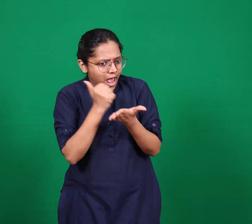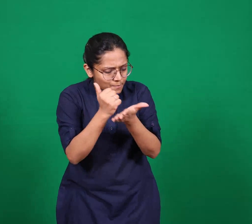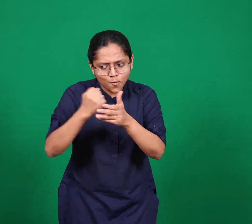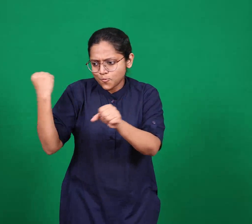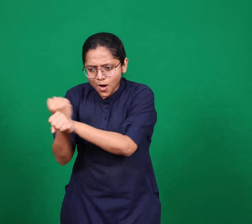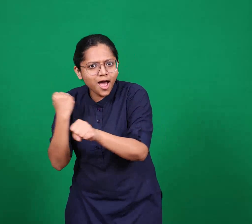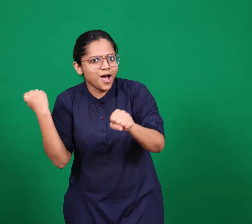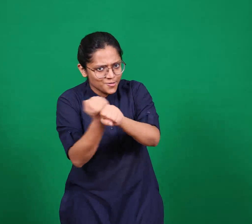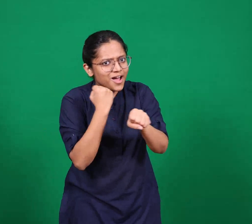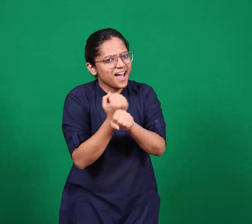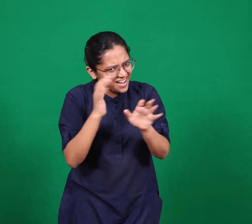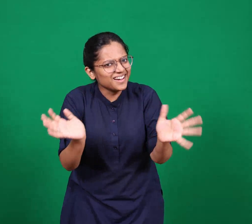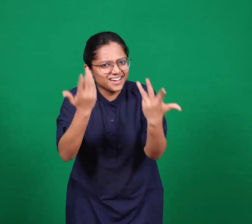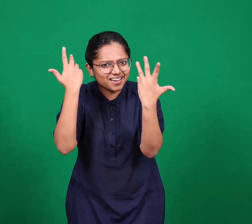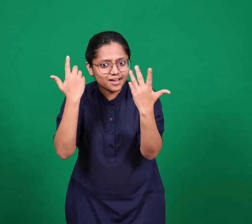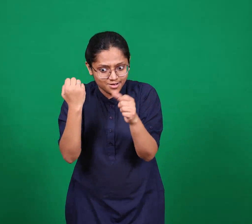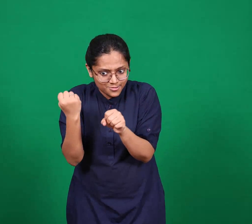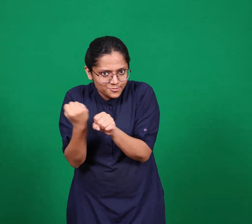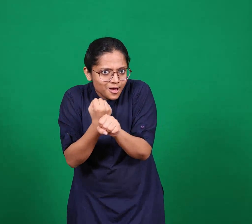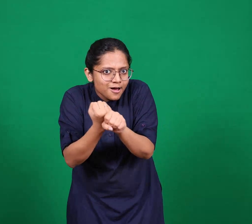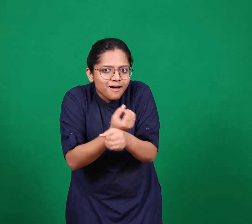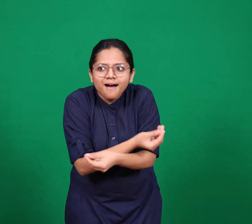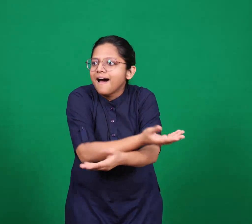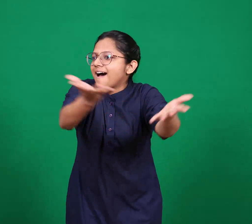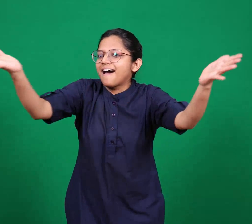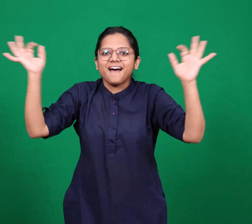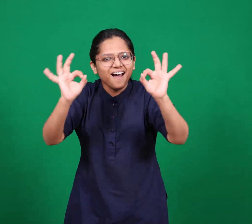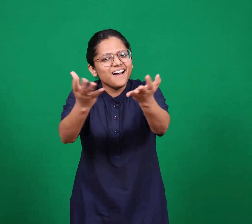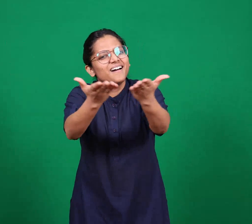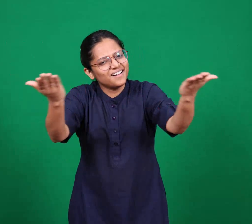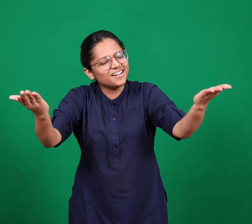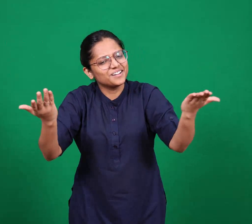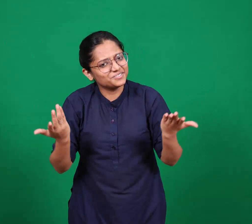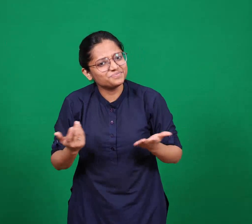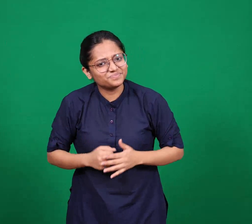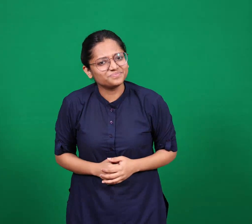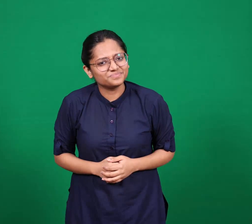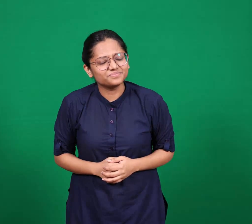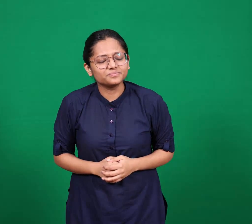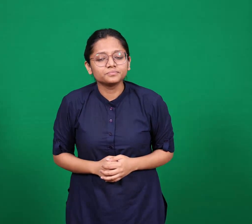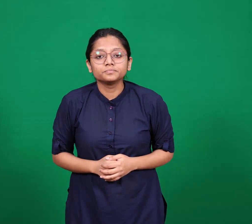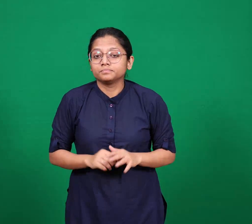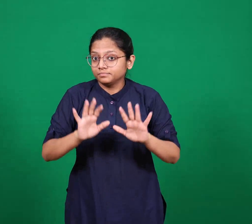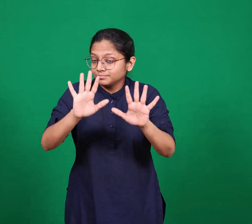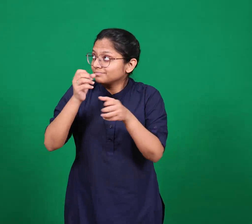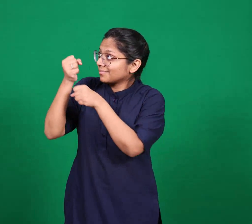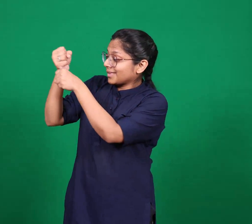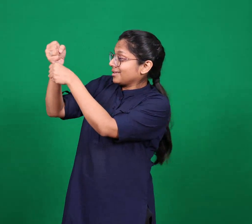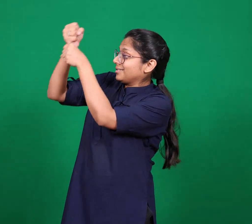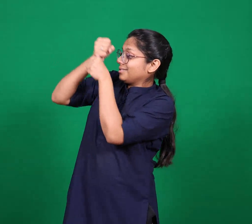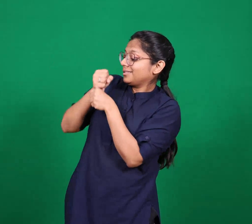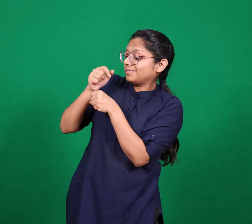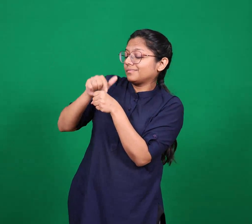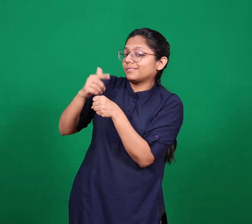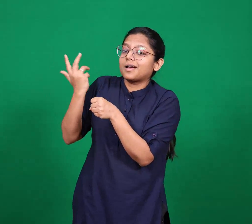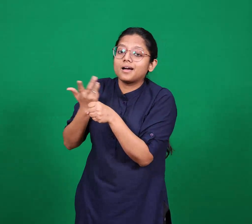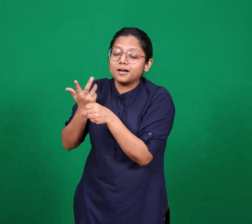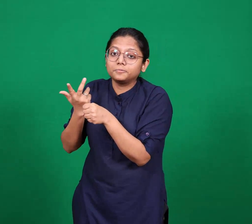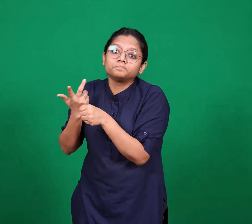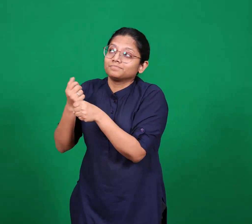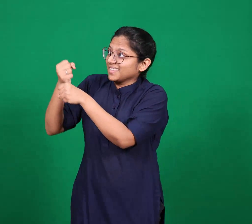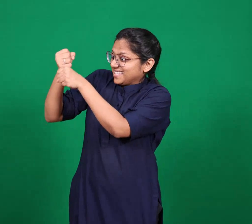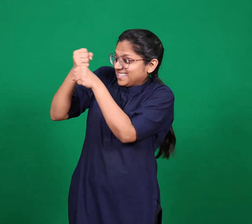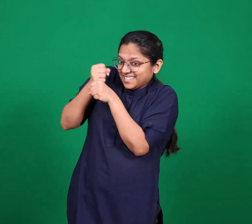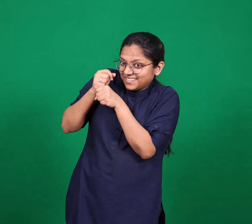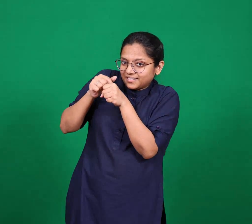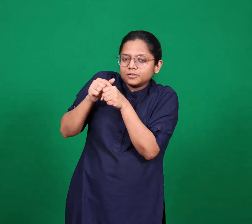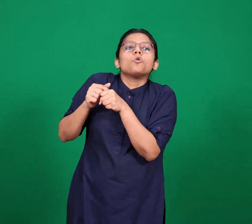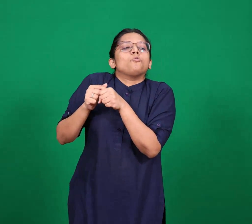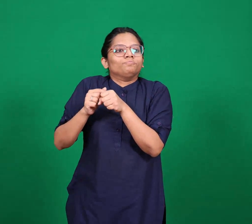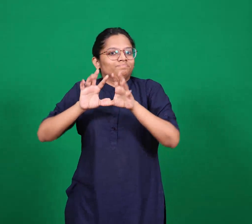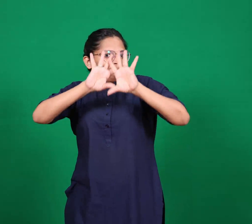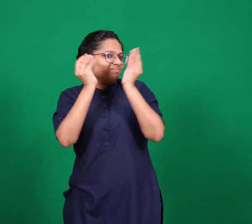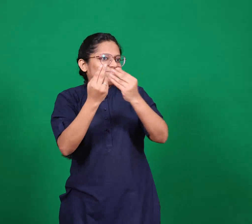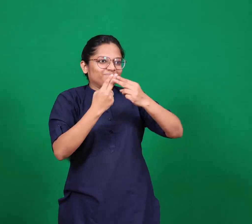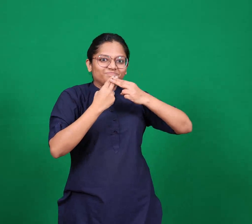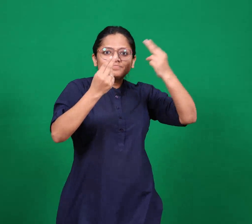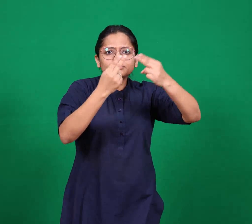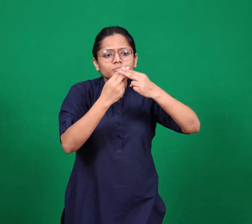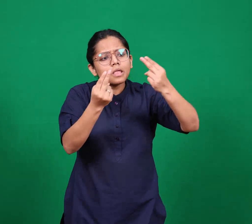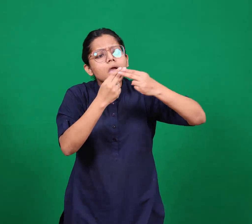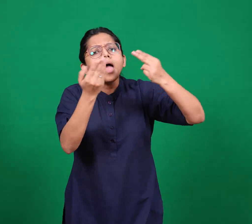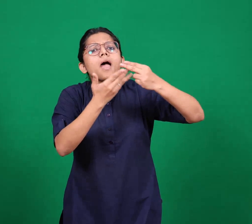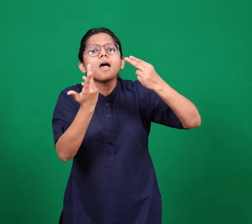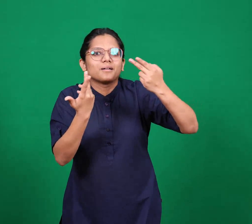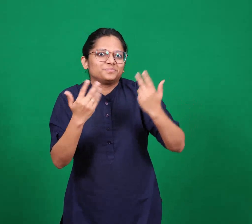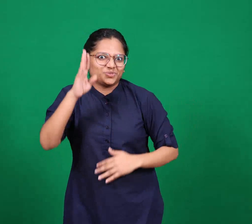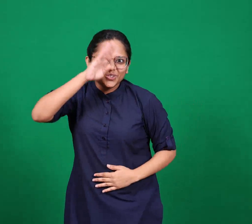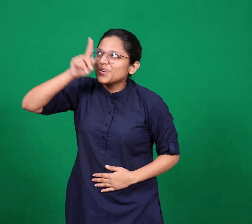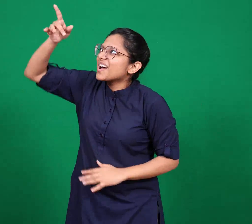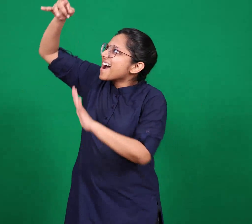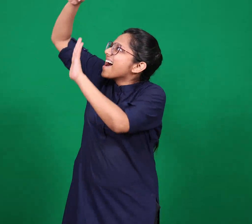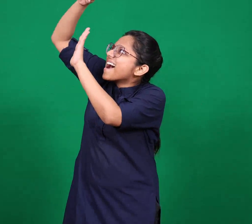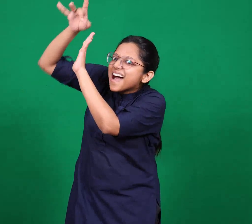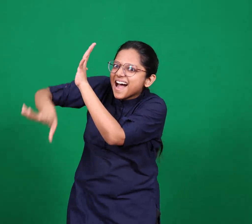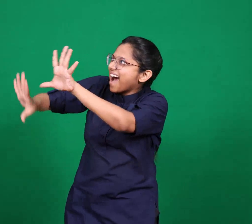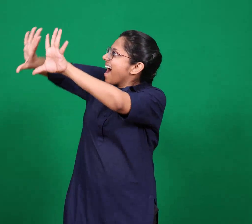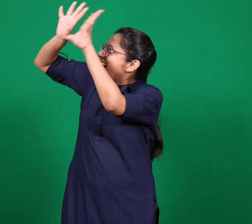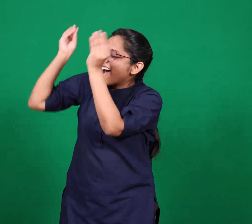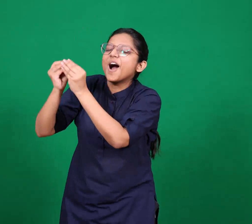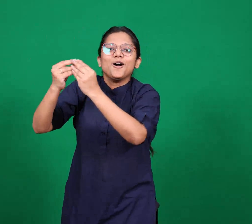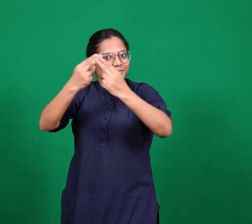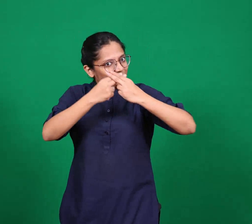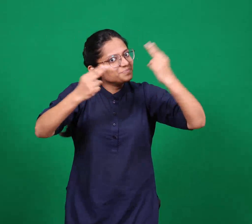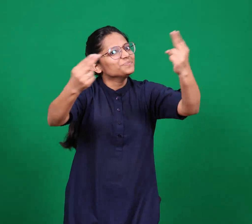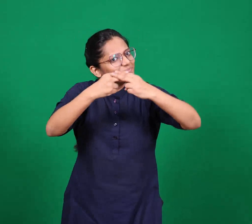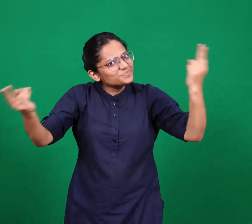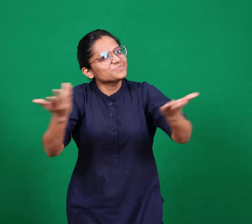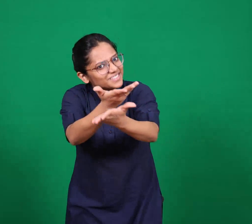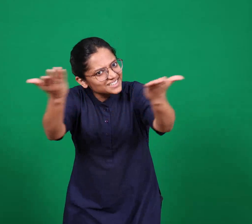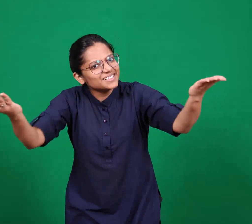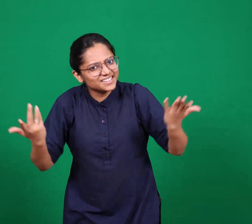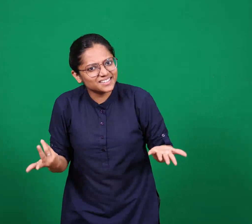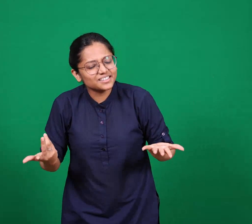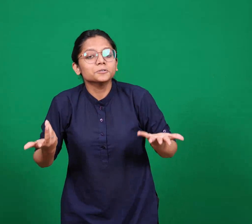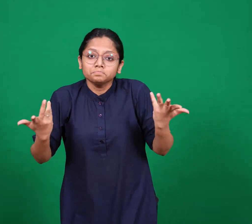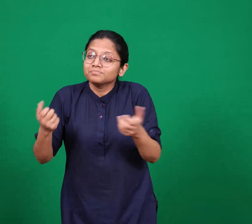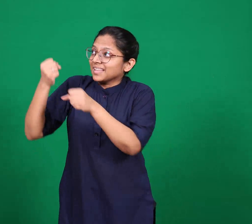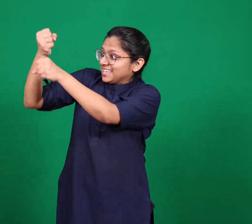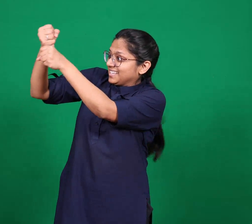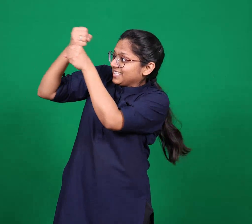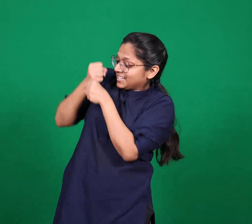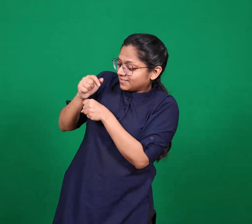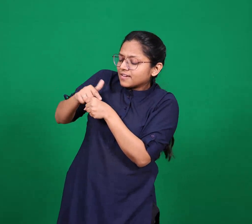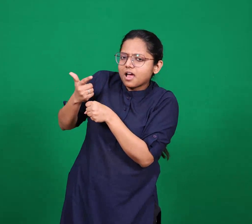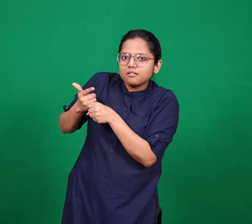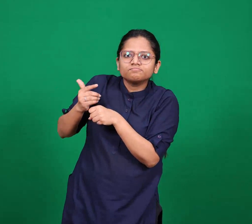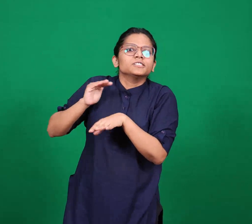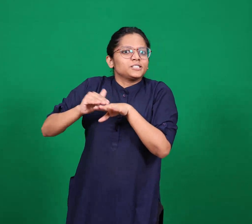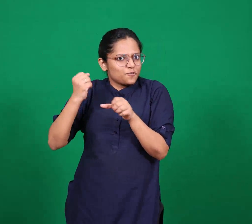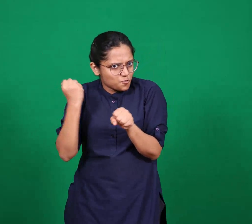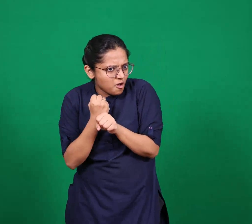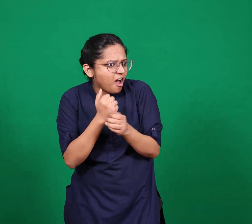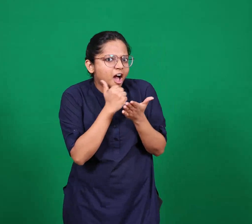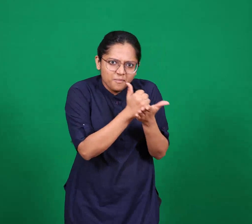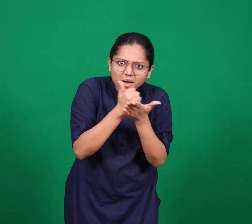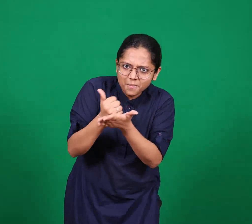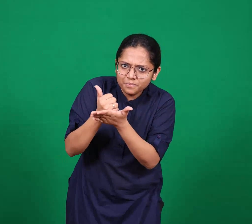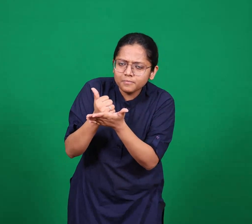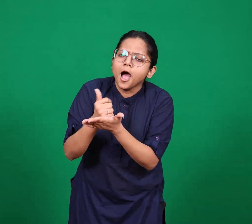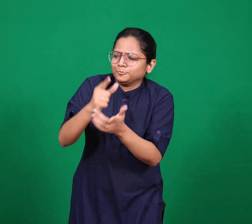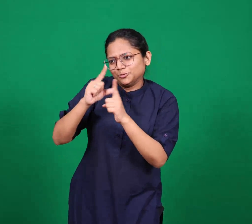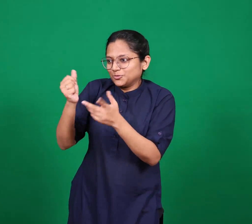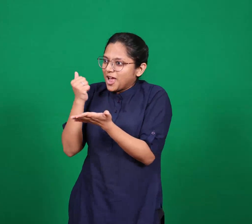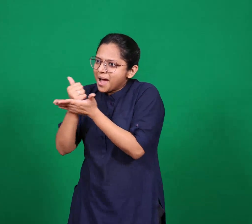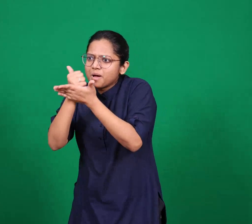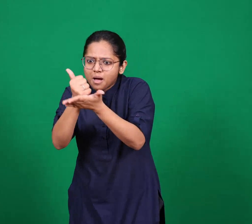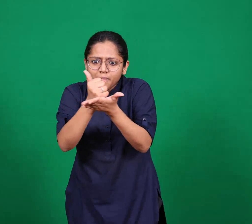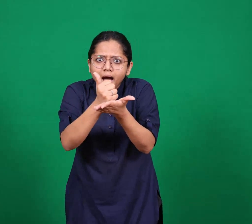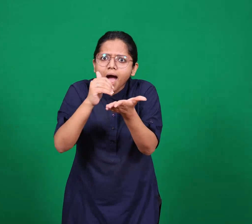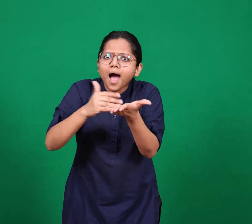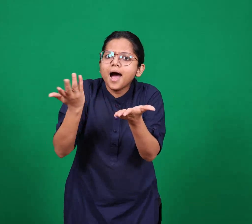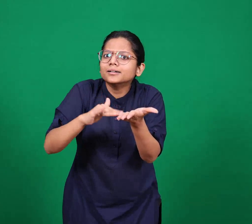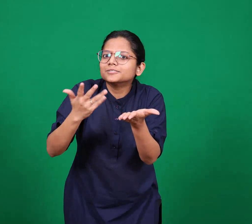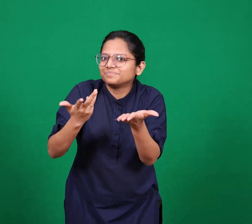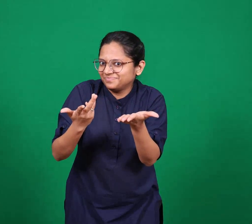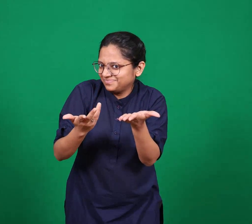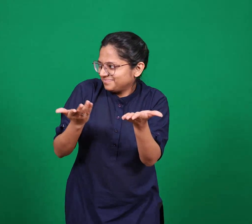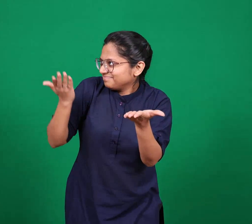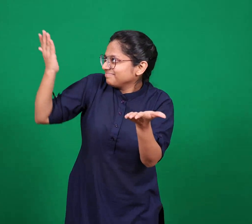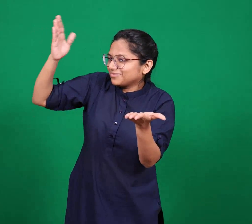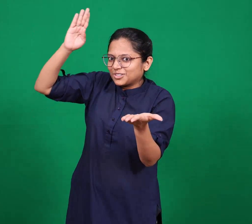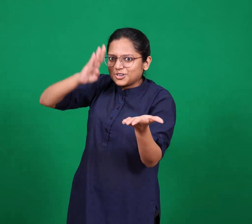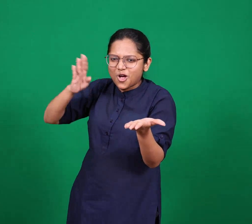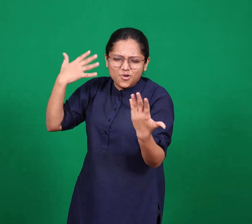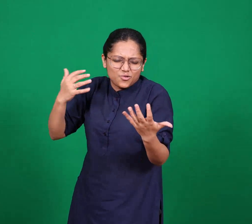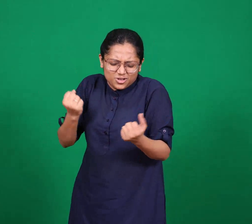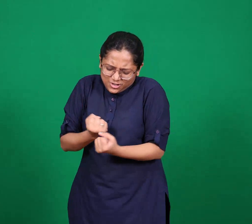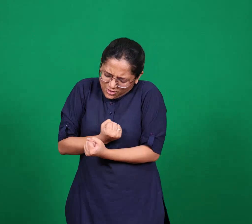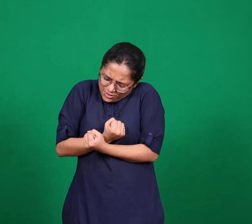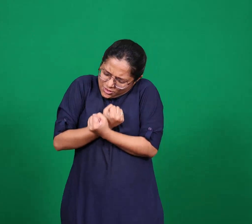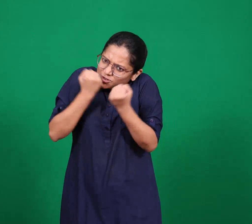If anyone speaks, he should speak as one conveying the words of God.